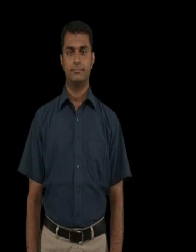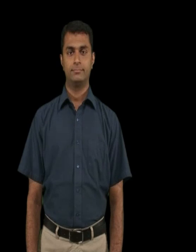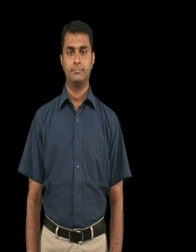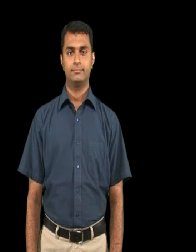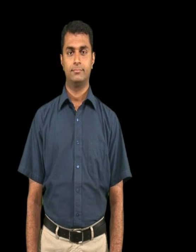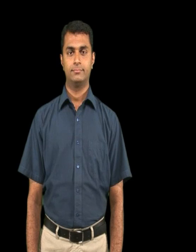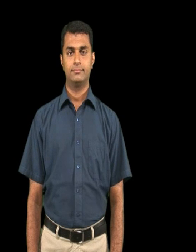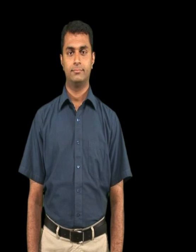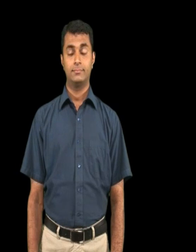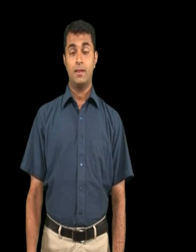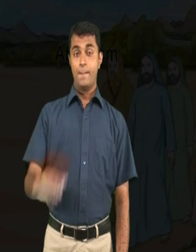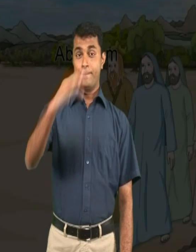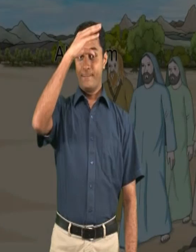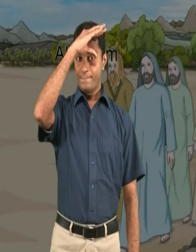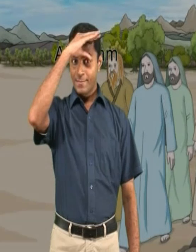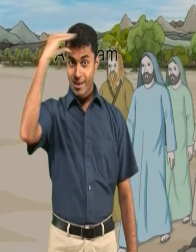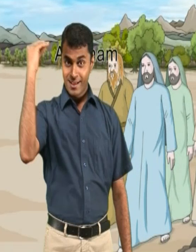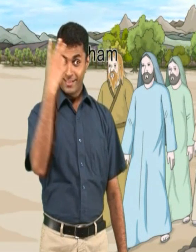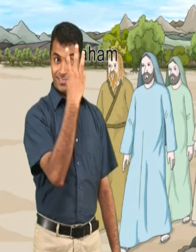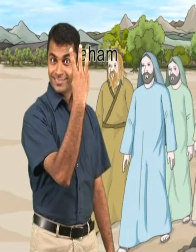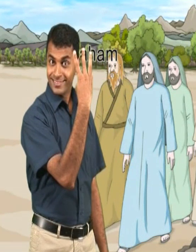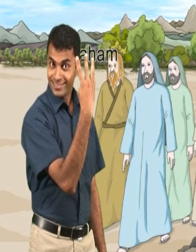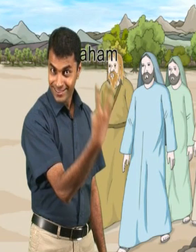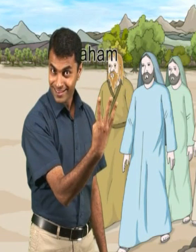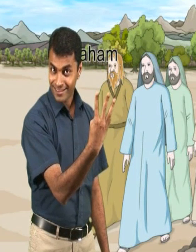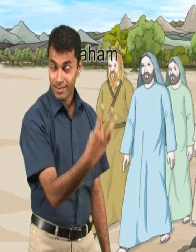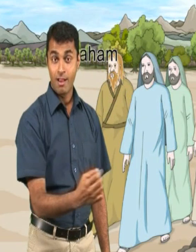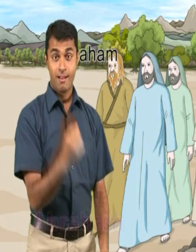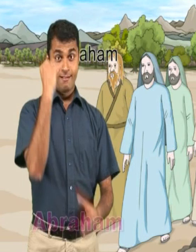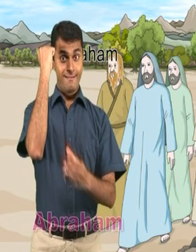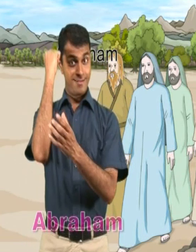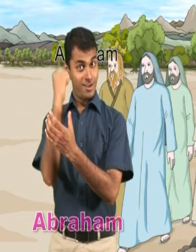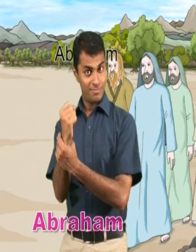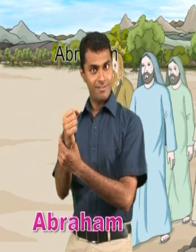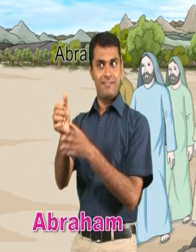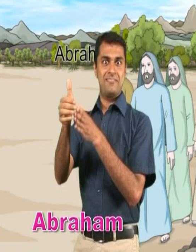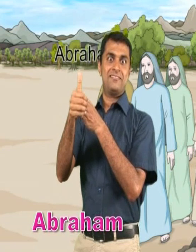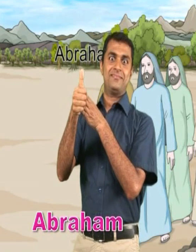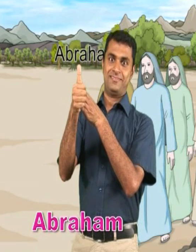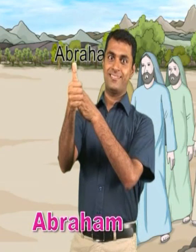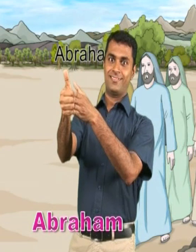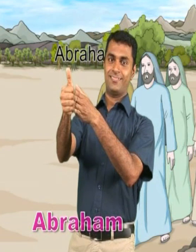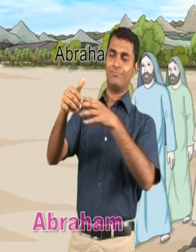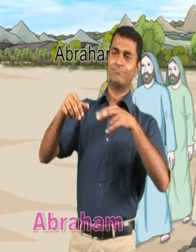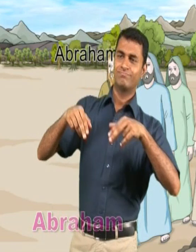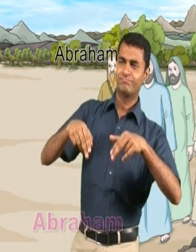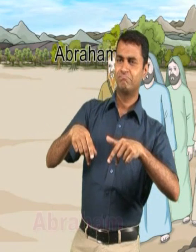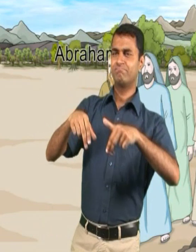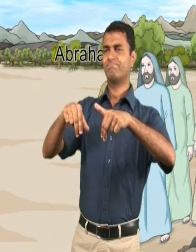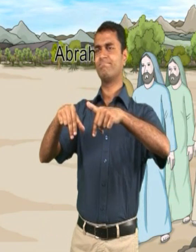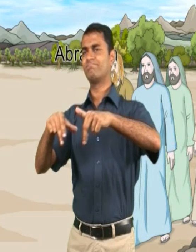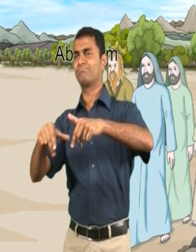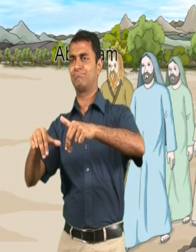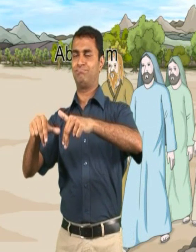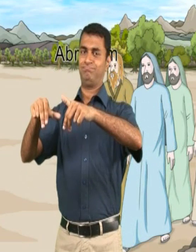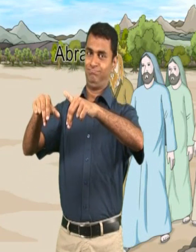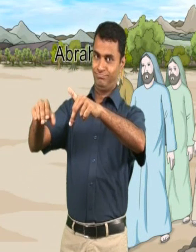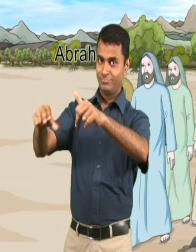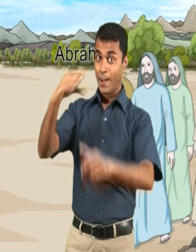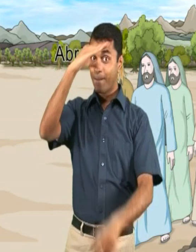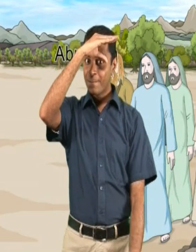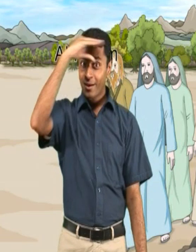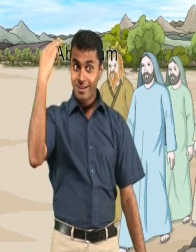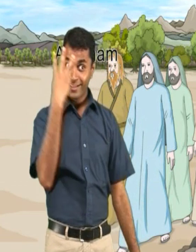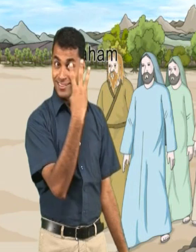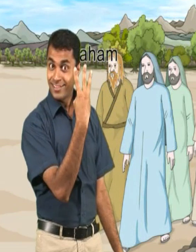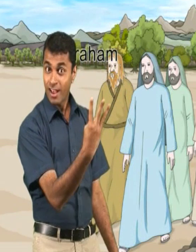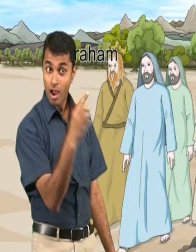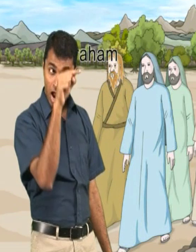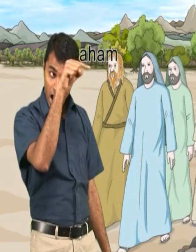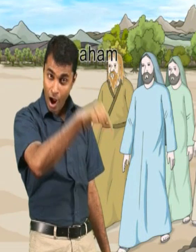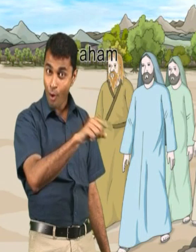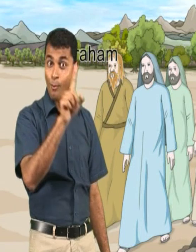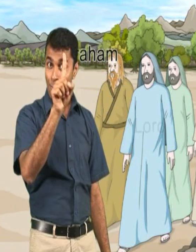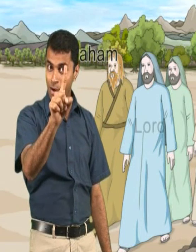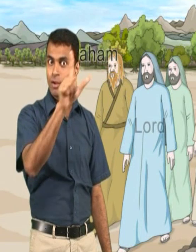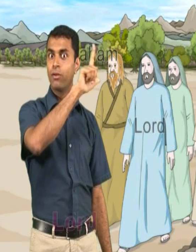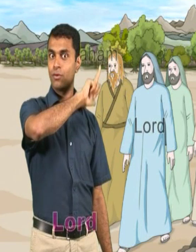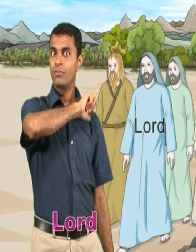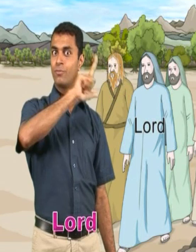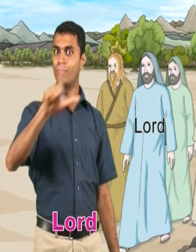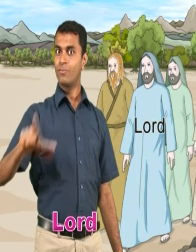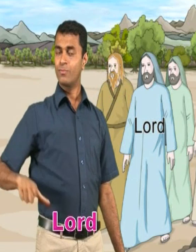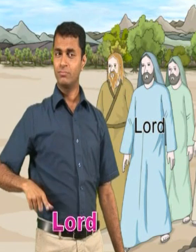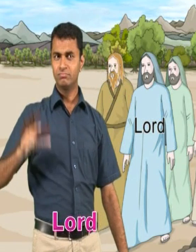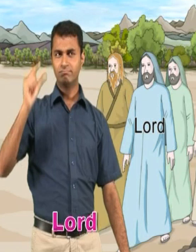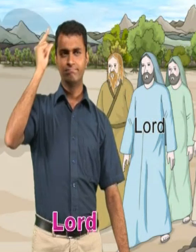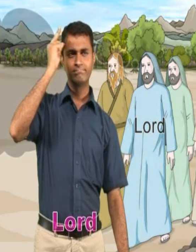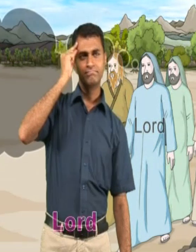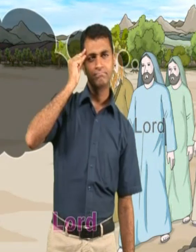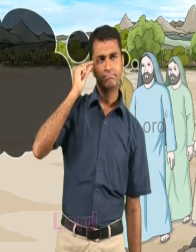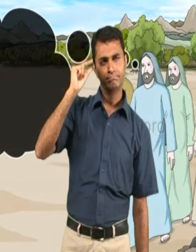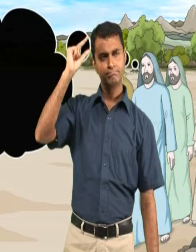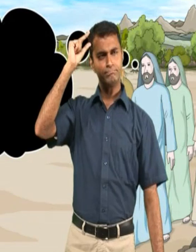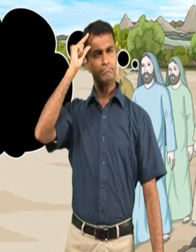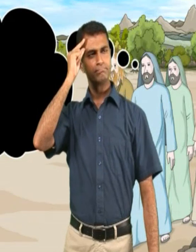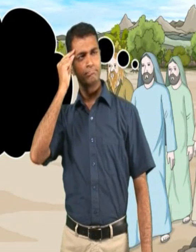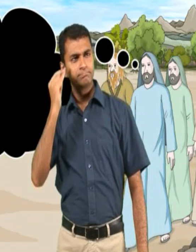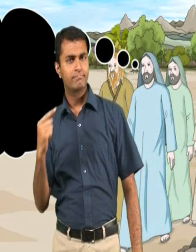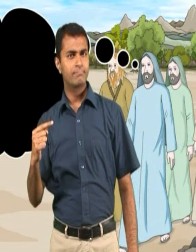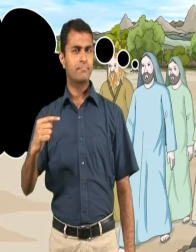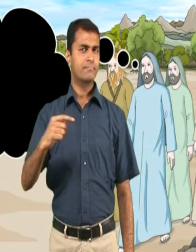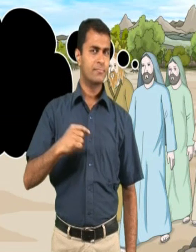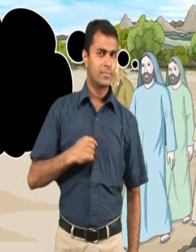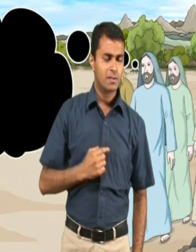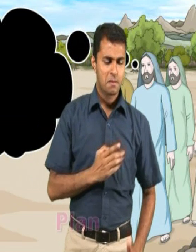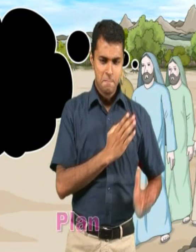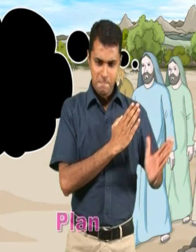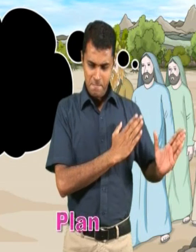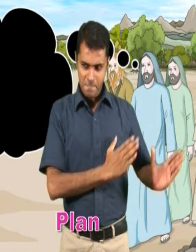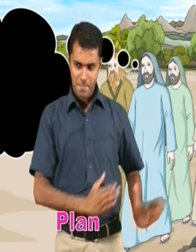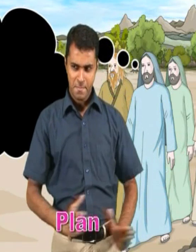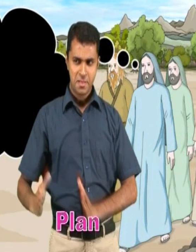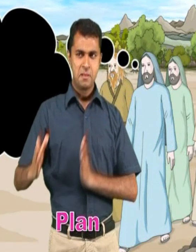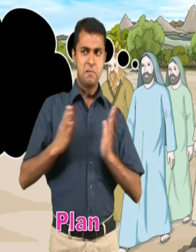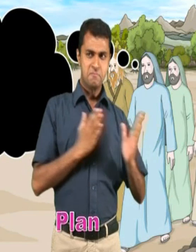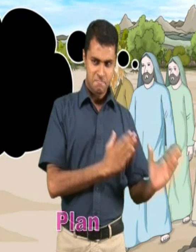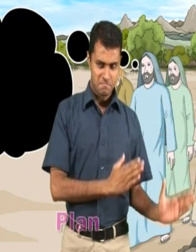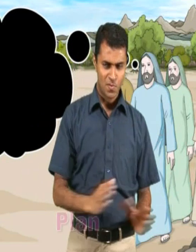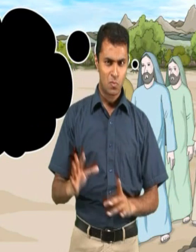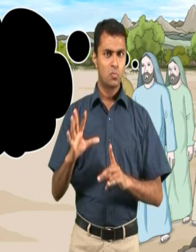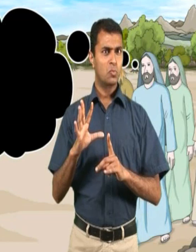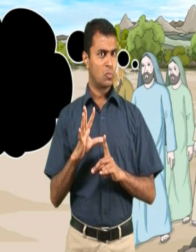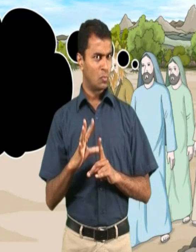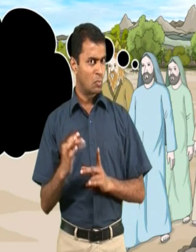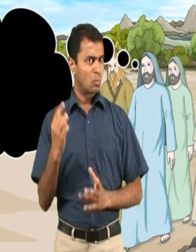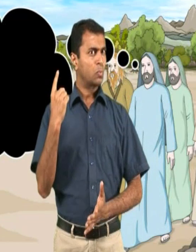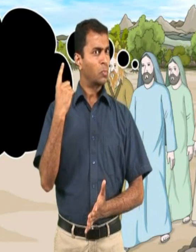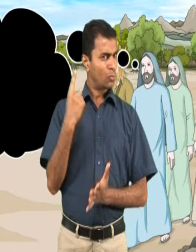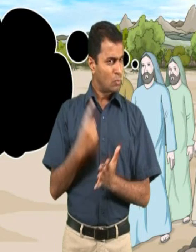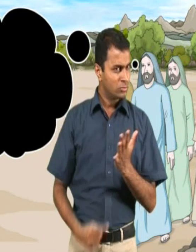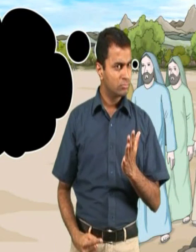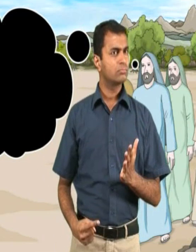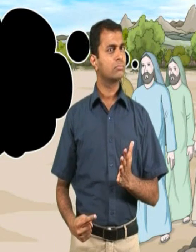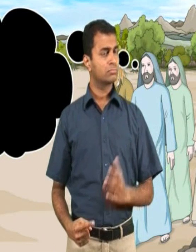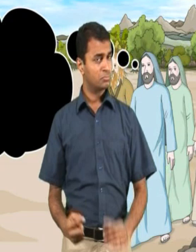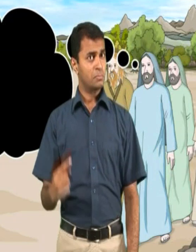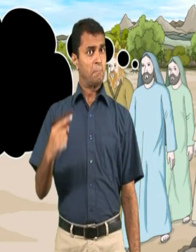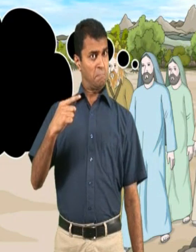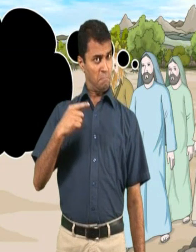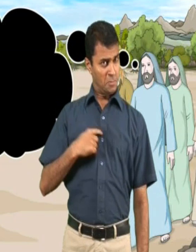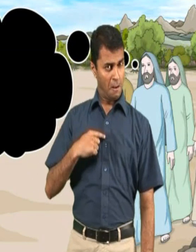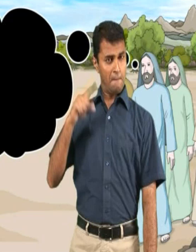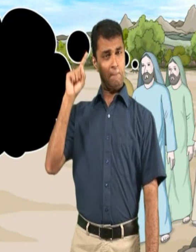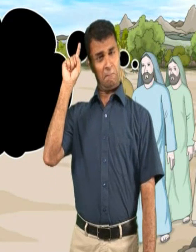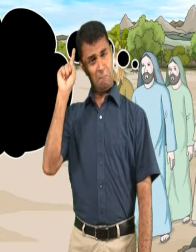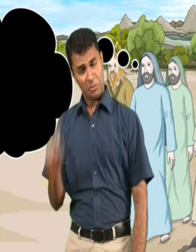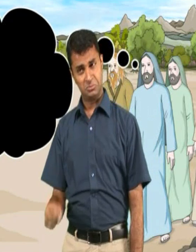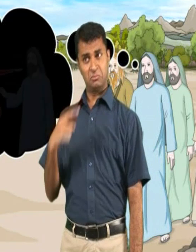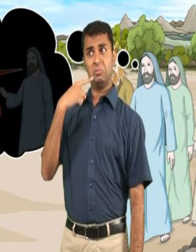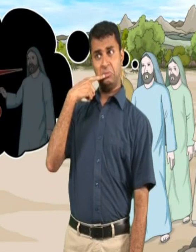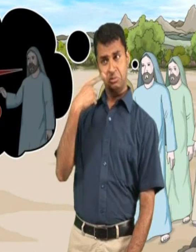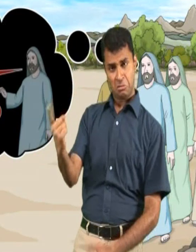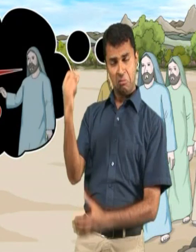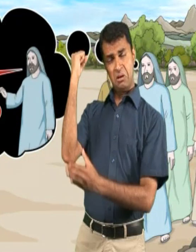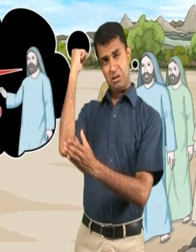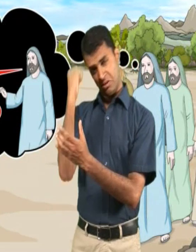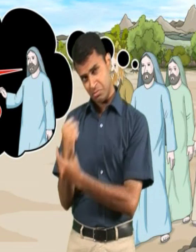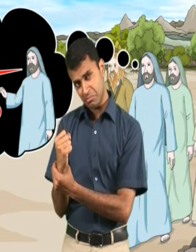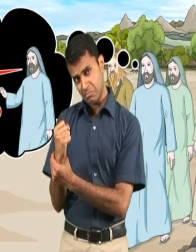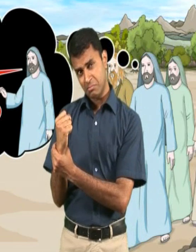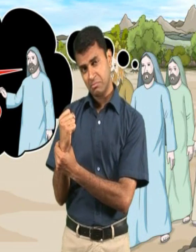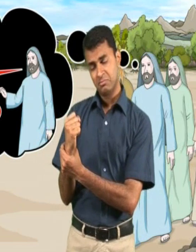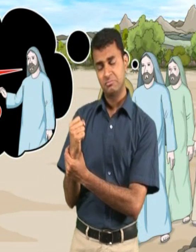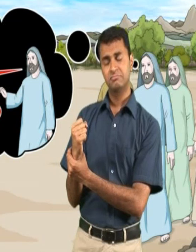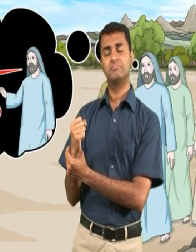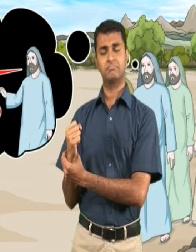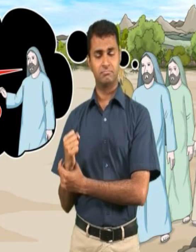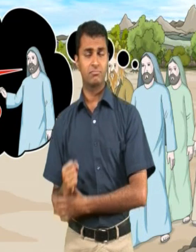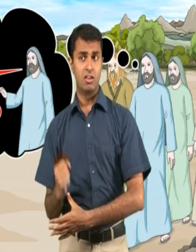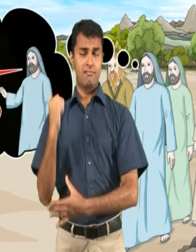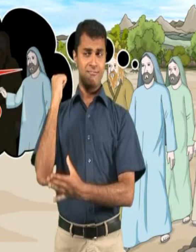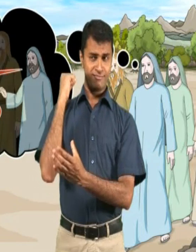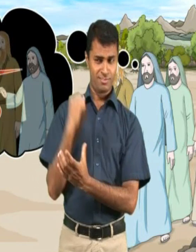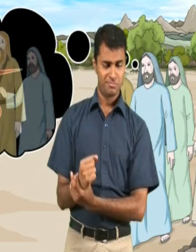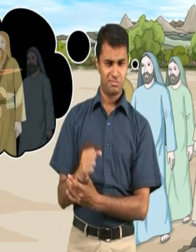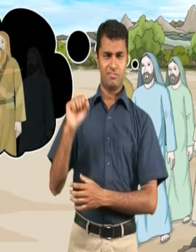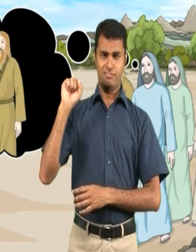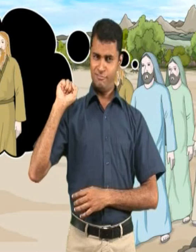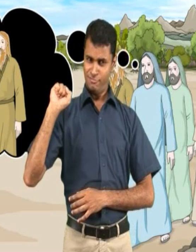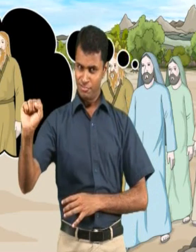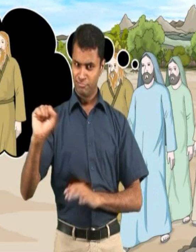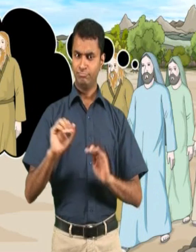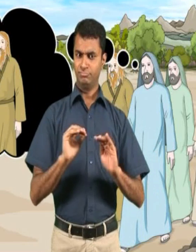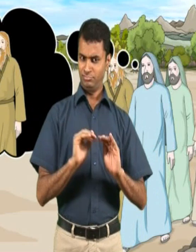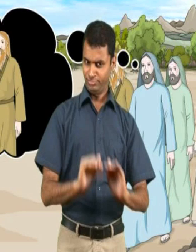When the men got up to leave, they looked out over Sodom, and Abraham walked along with them to see them off. And the LORD said, “Shall I hide from Abraham what I am about to do?